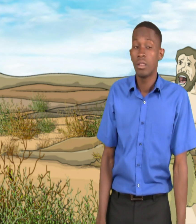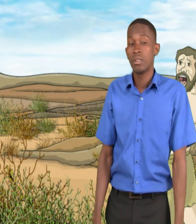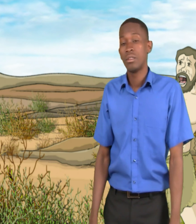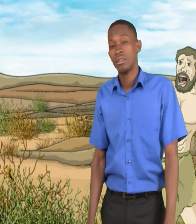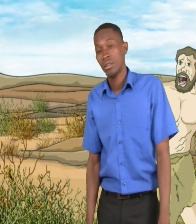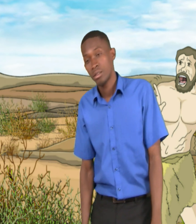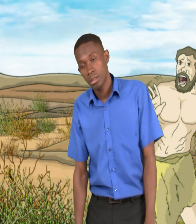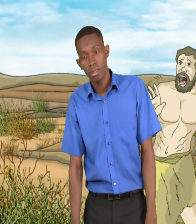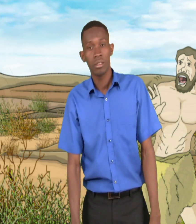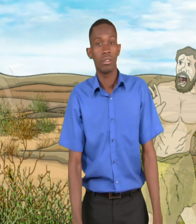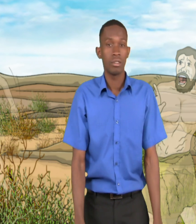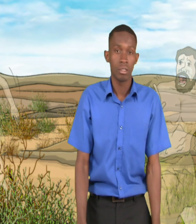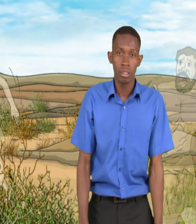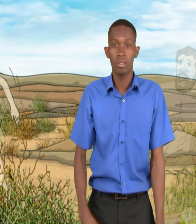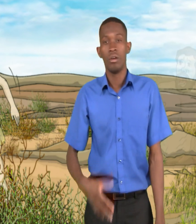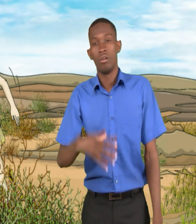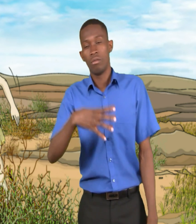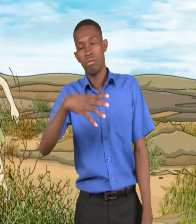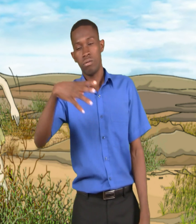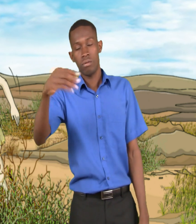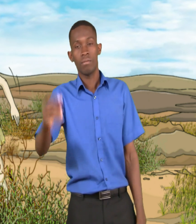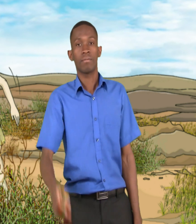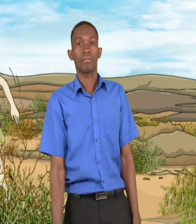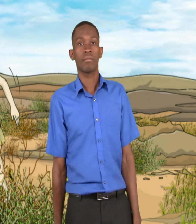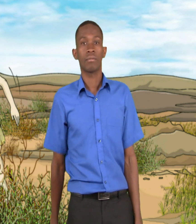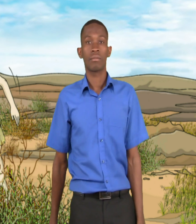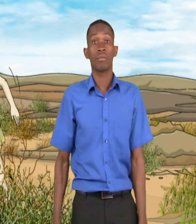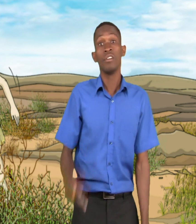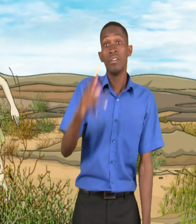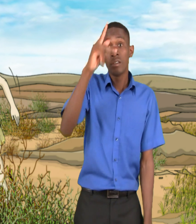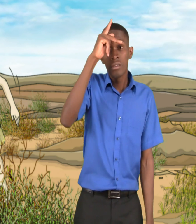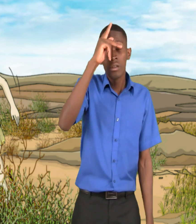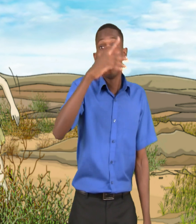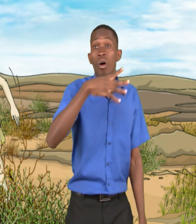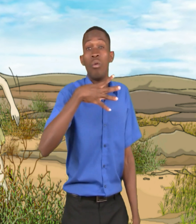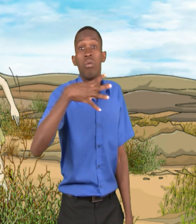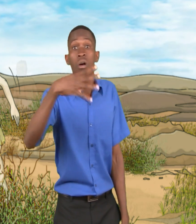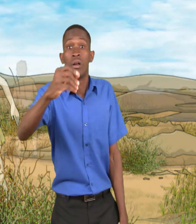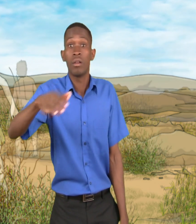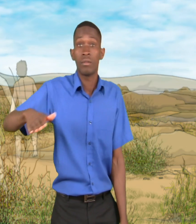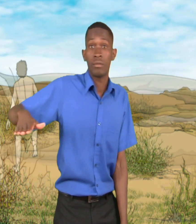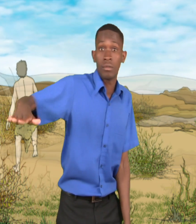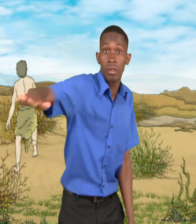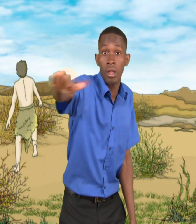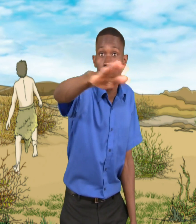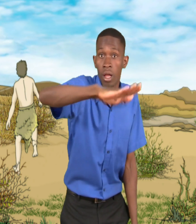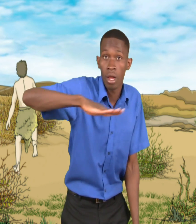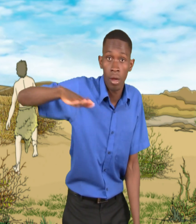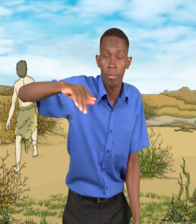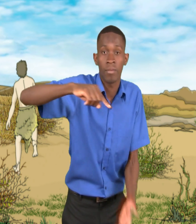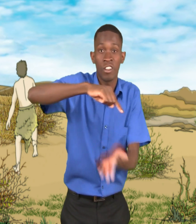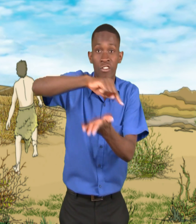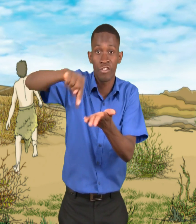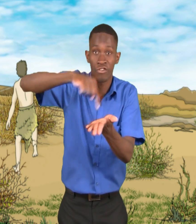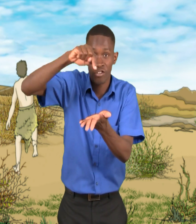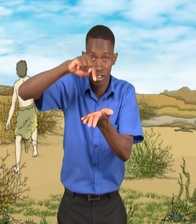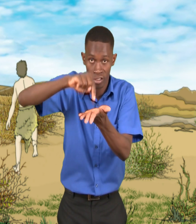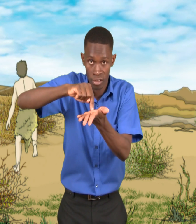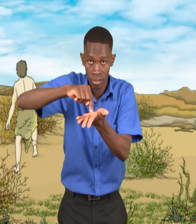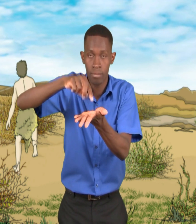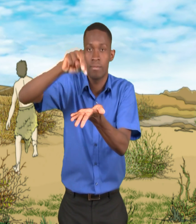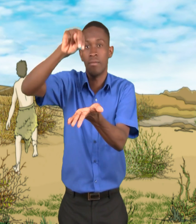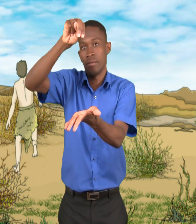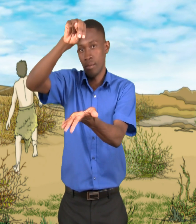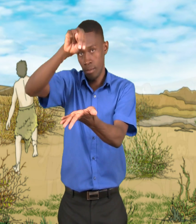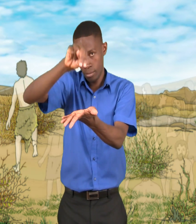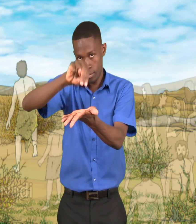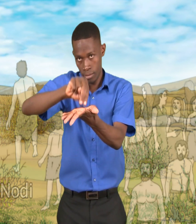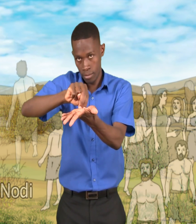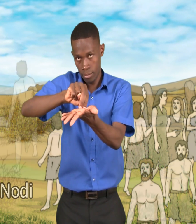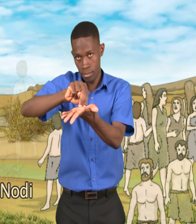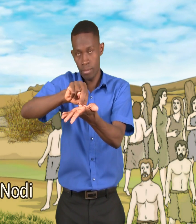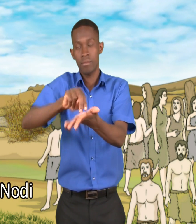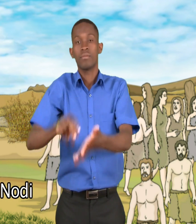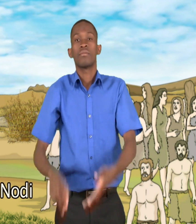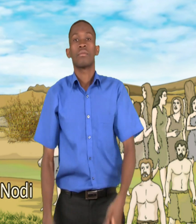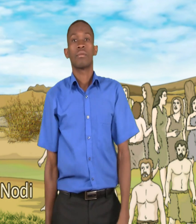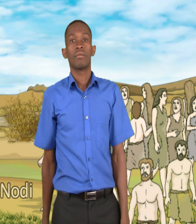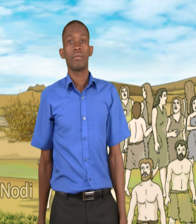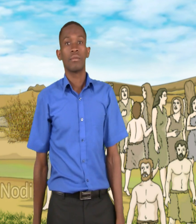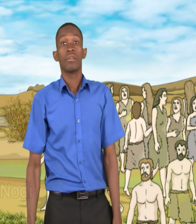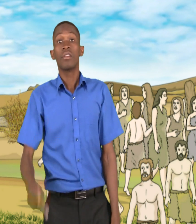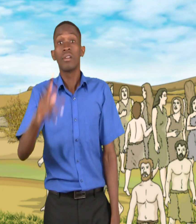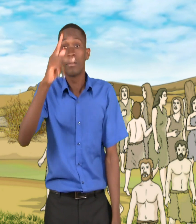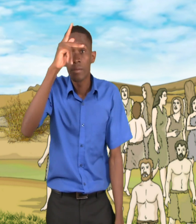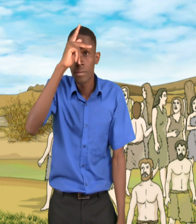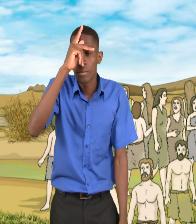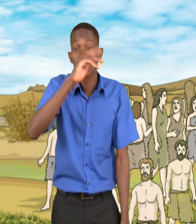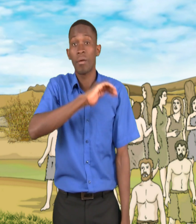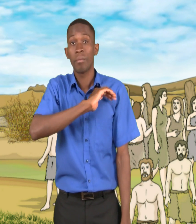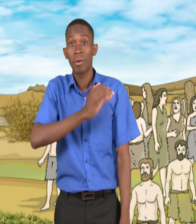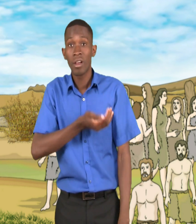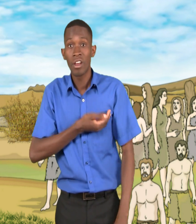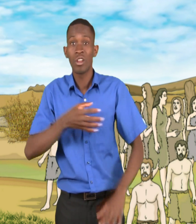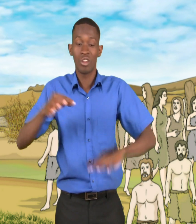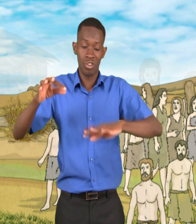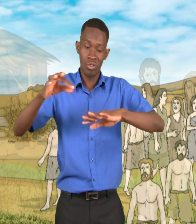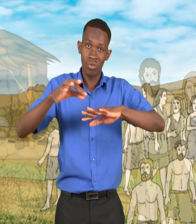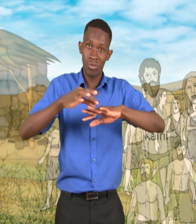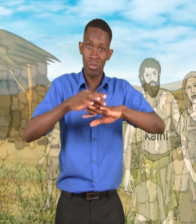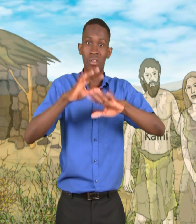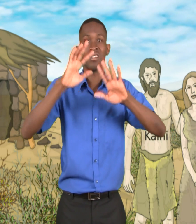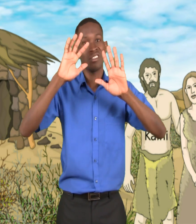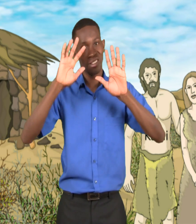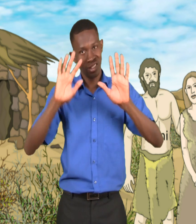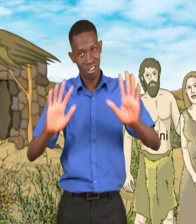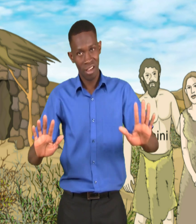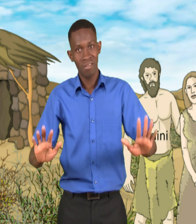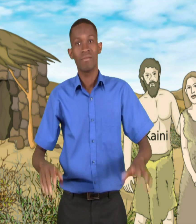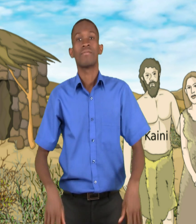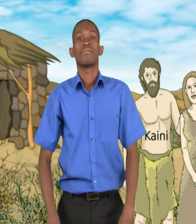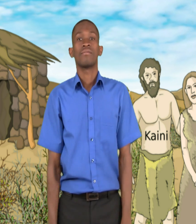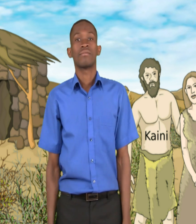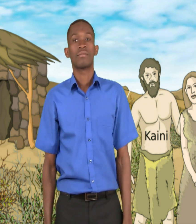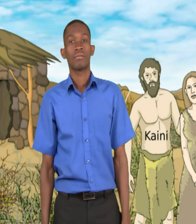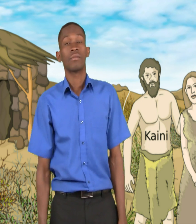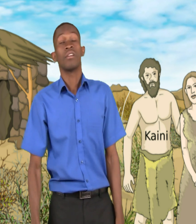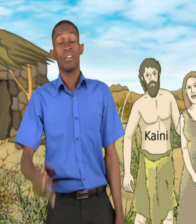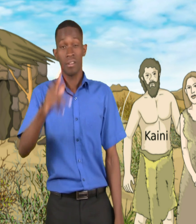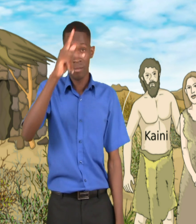So Cain went out from the presence of the LORD and settled in the land of Nod, east of Eden.